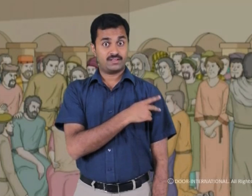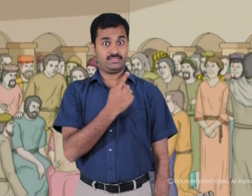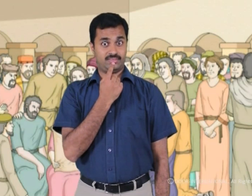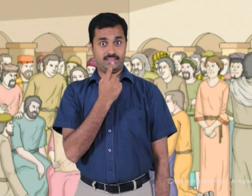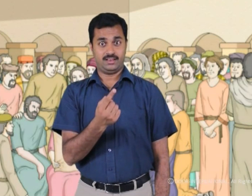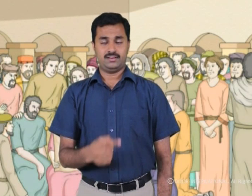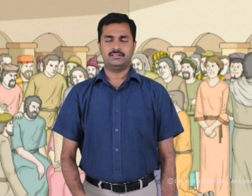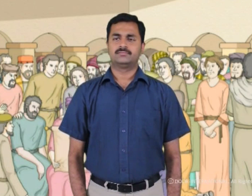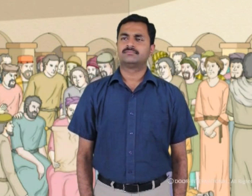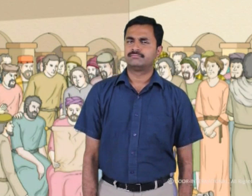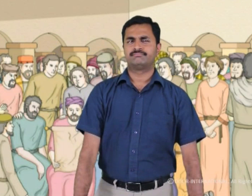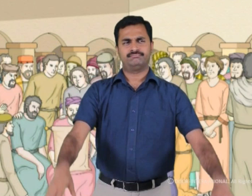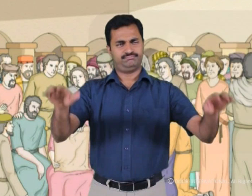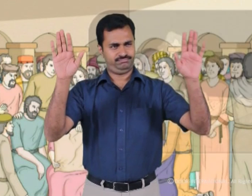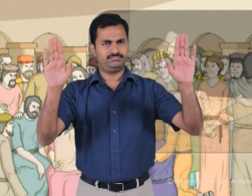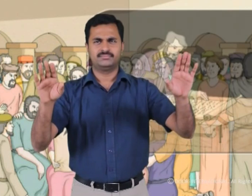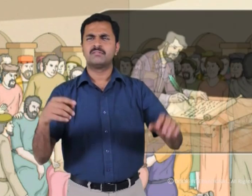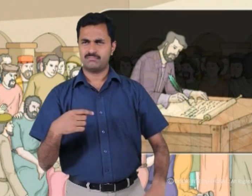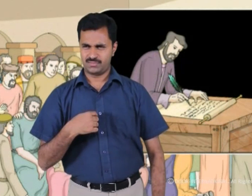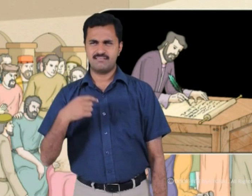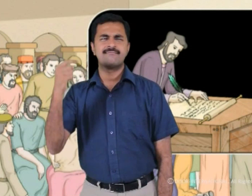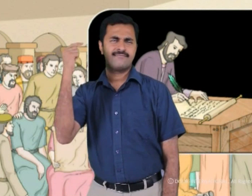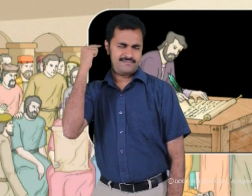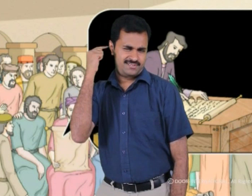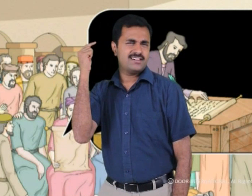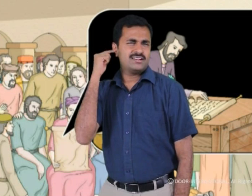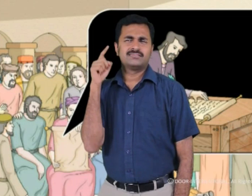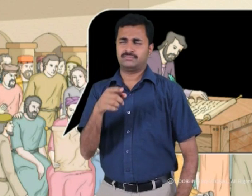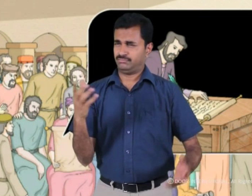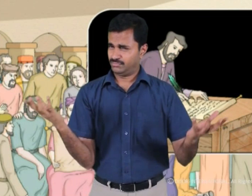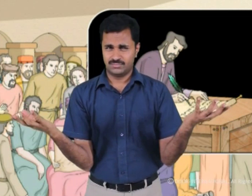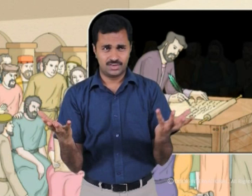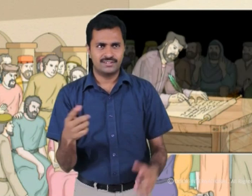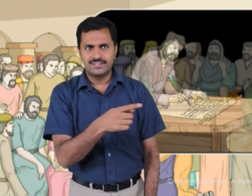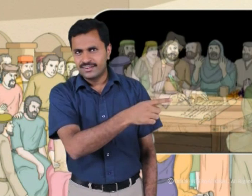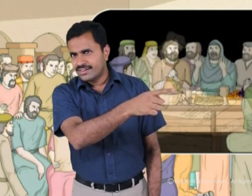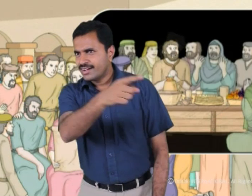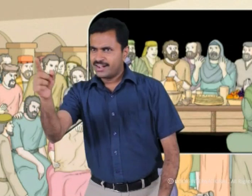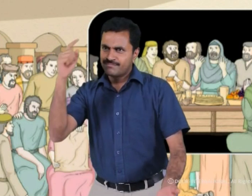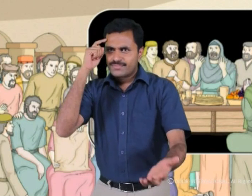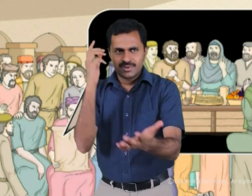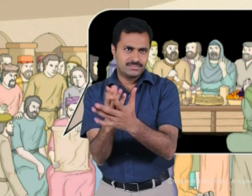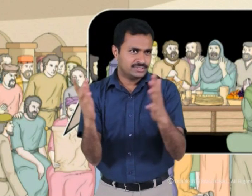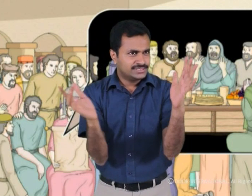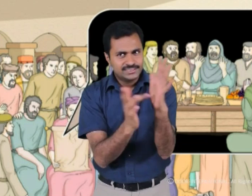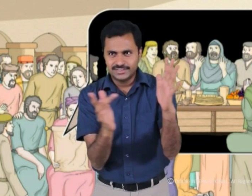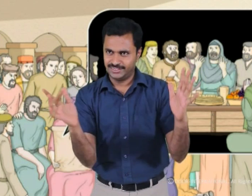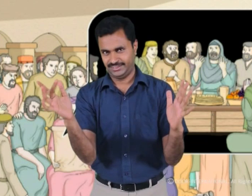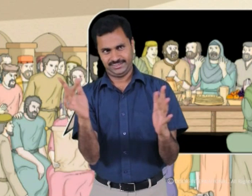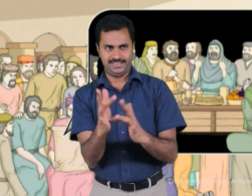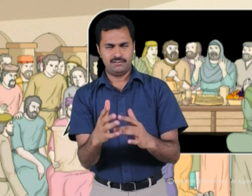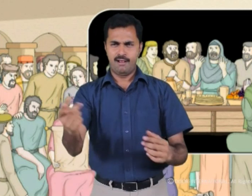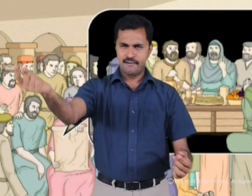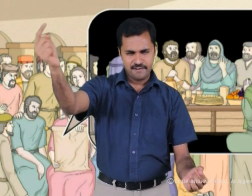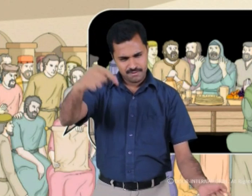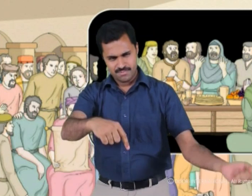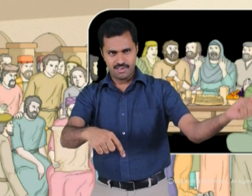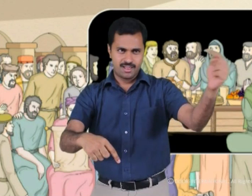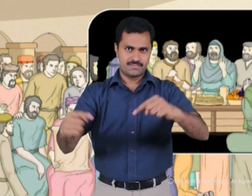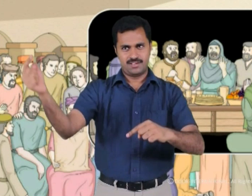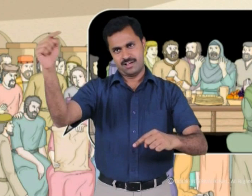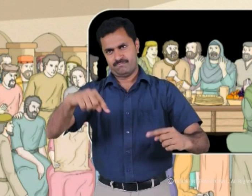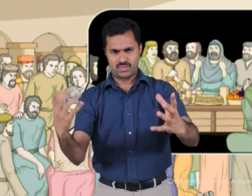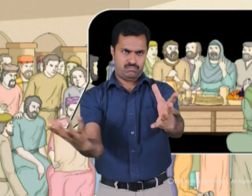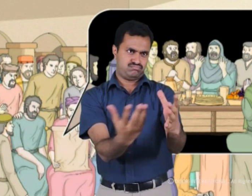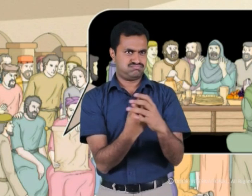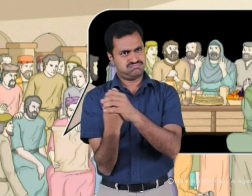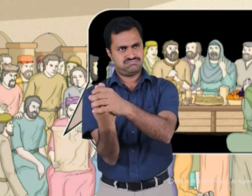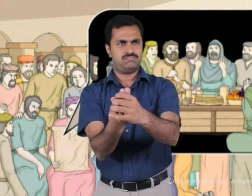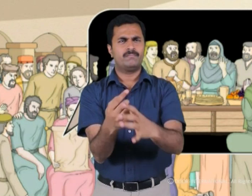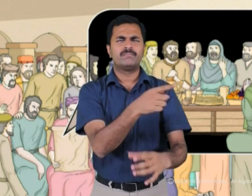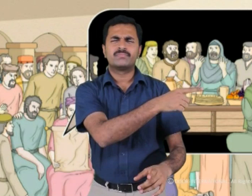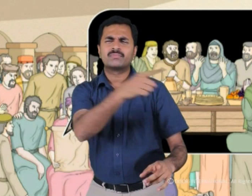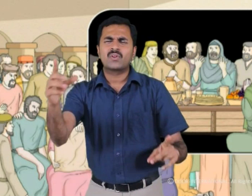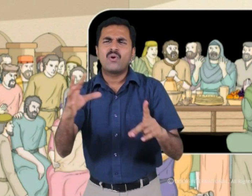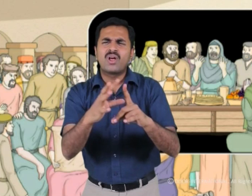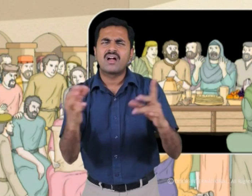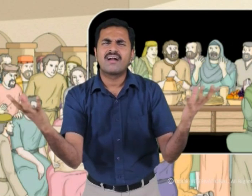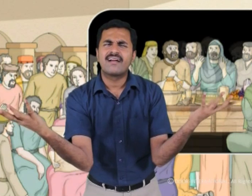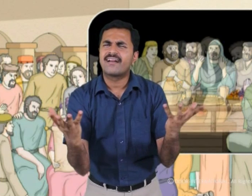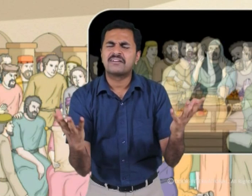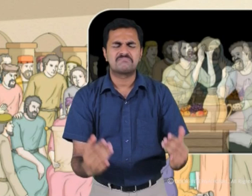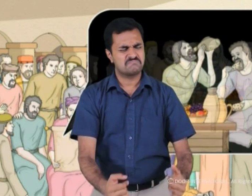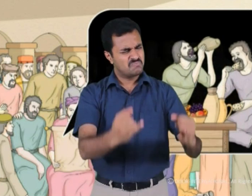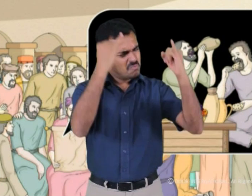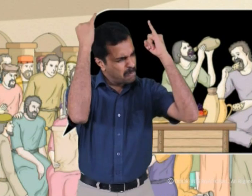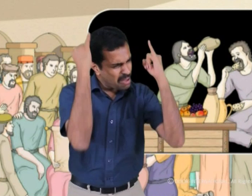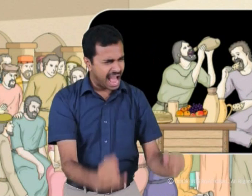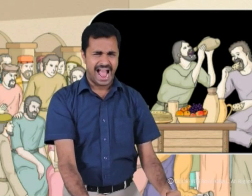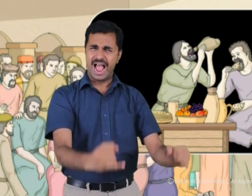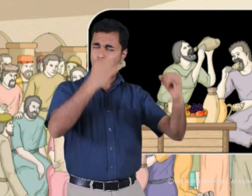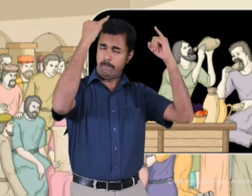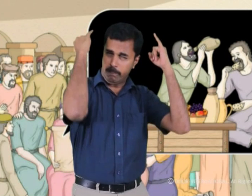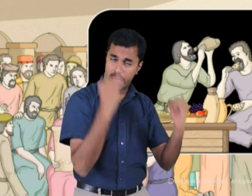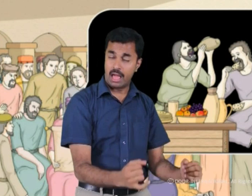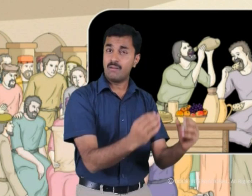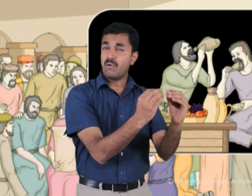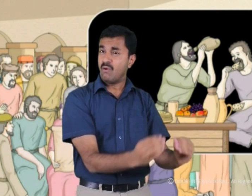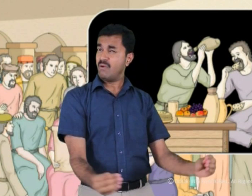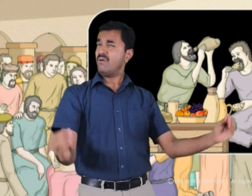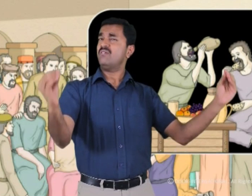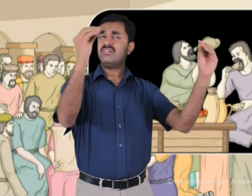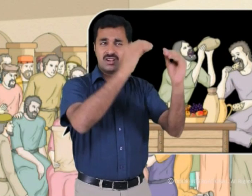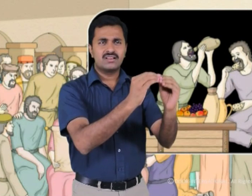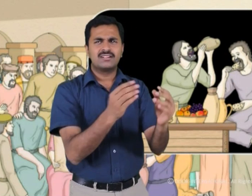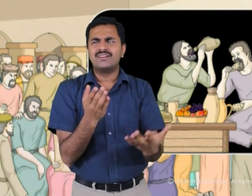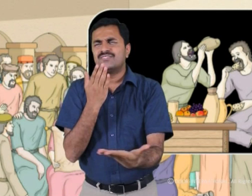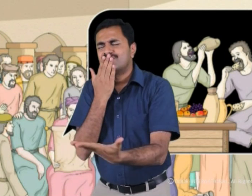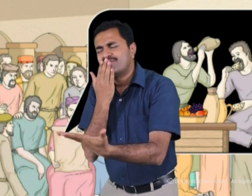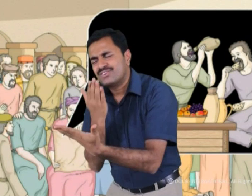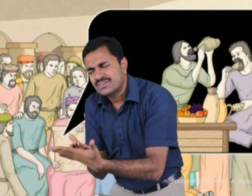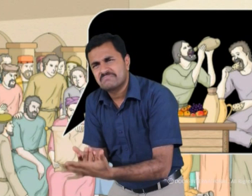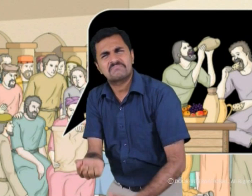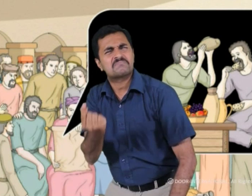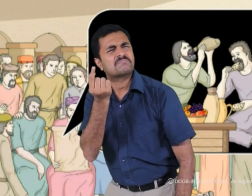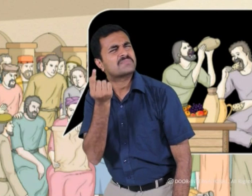In the following instructions I have no praise to offer, because your gatherings do more harm than good.